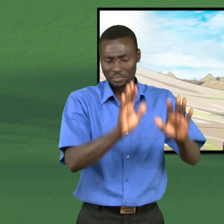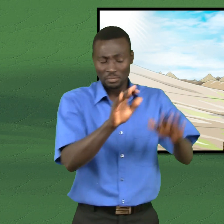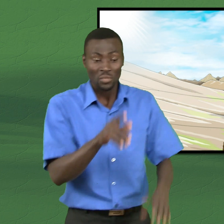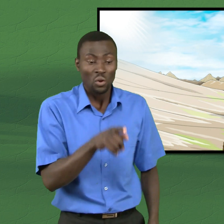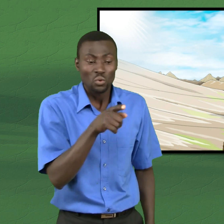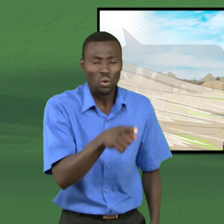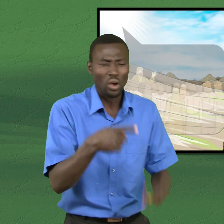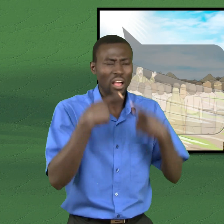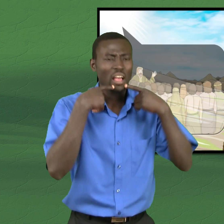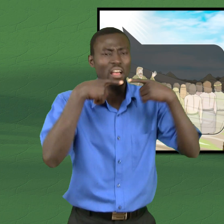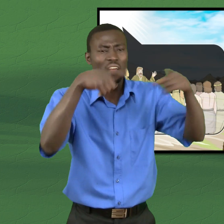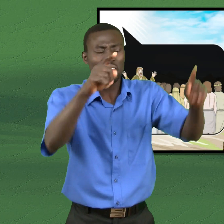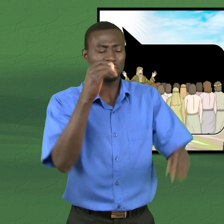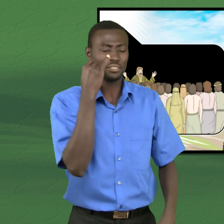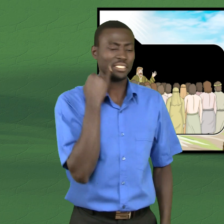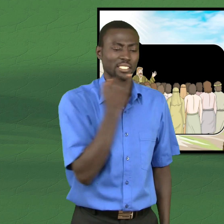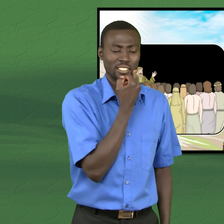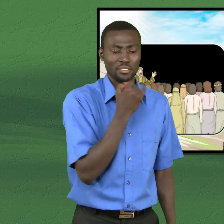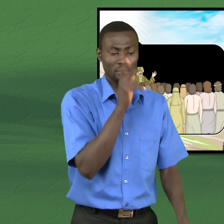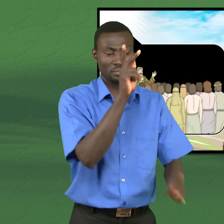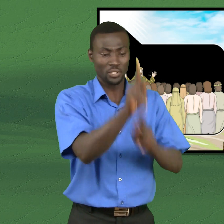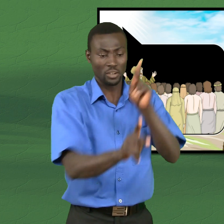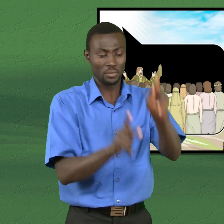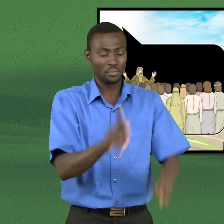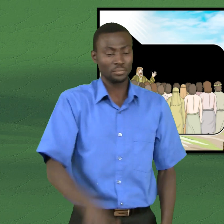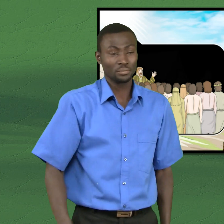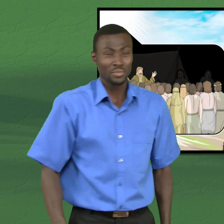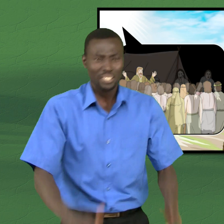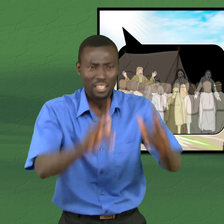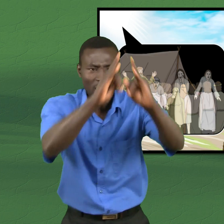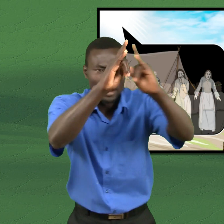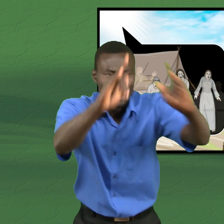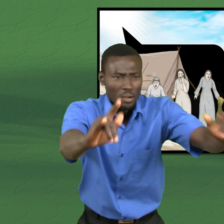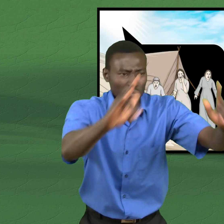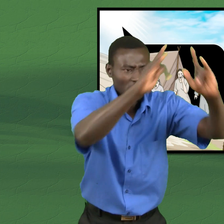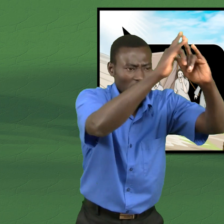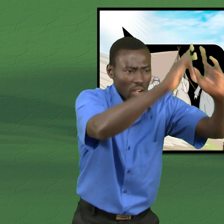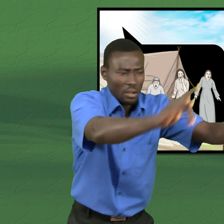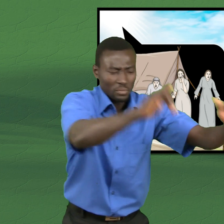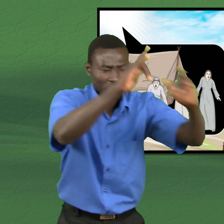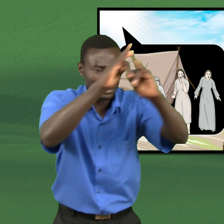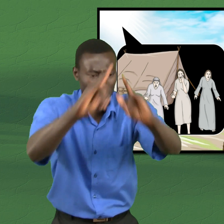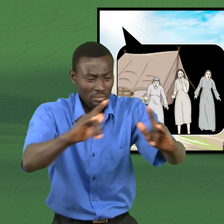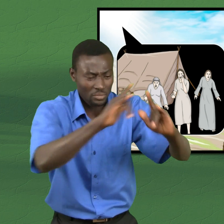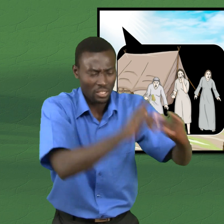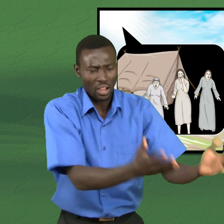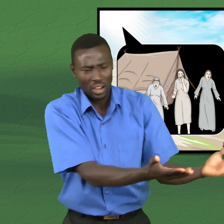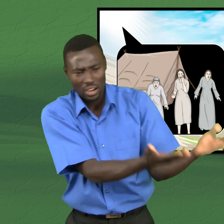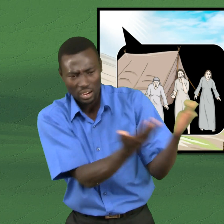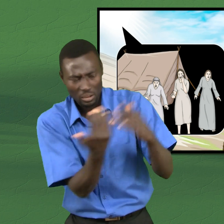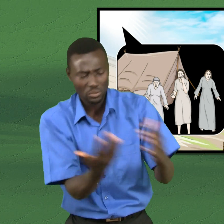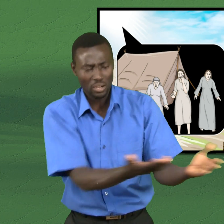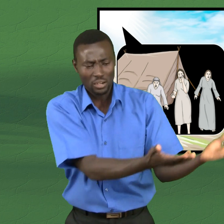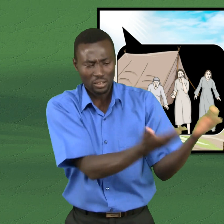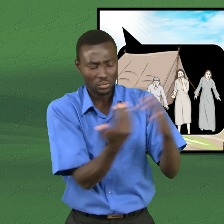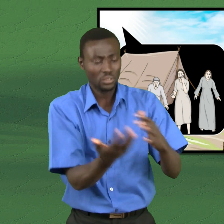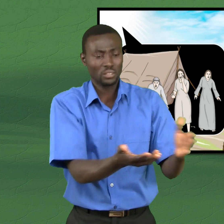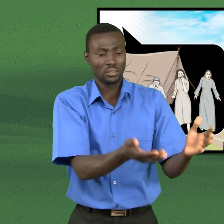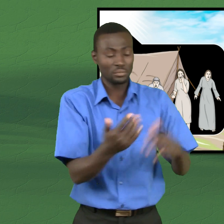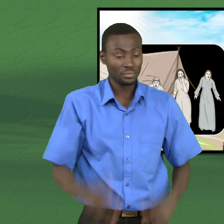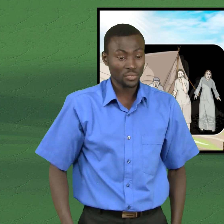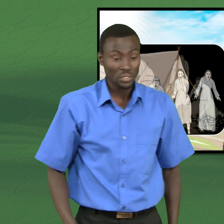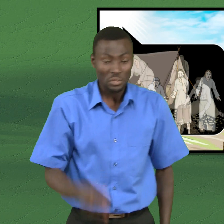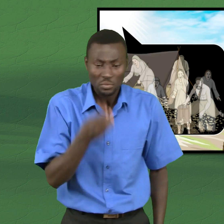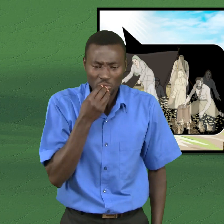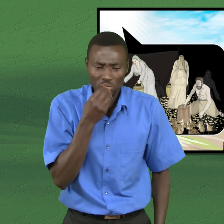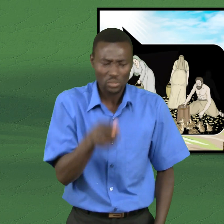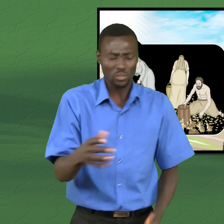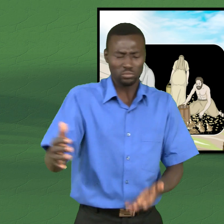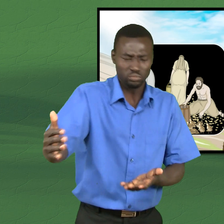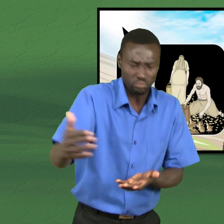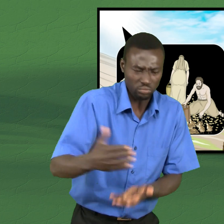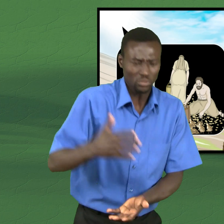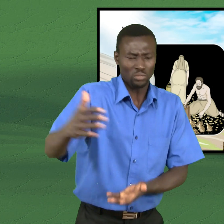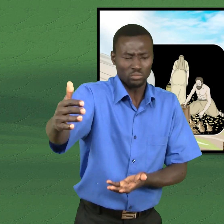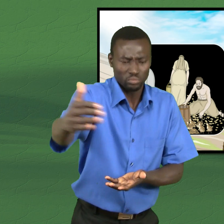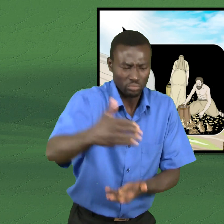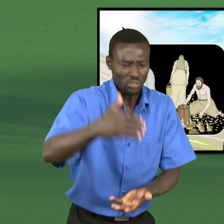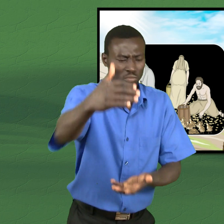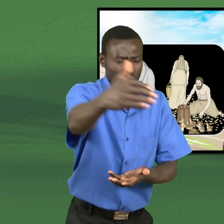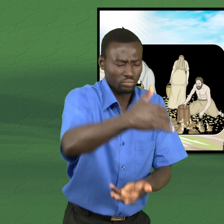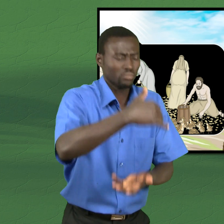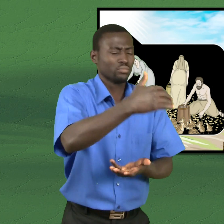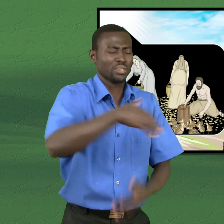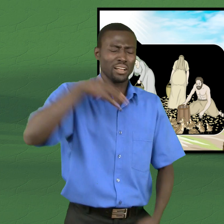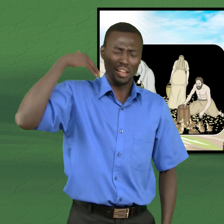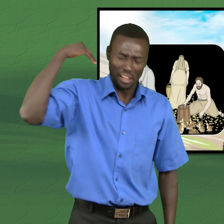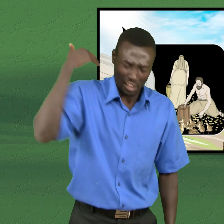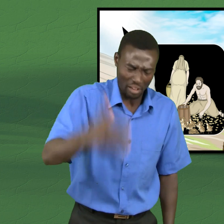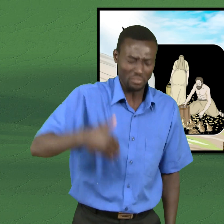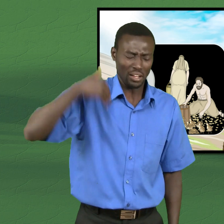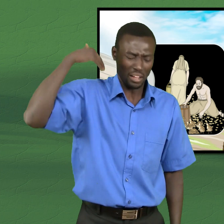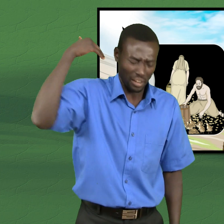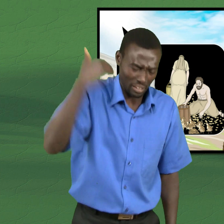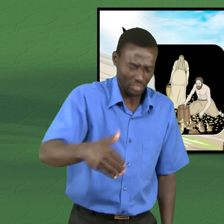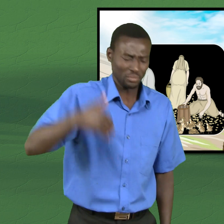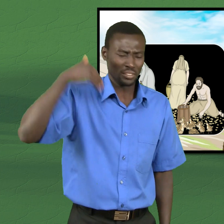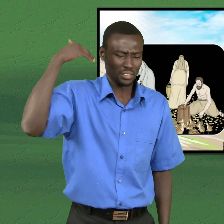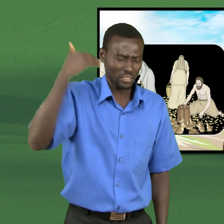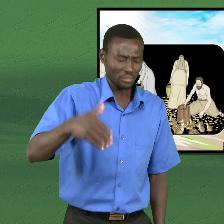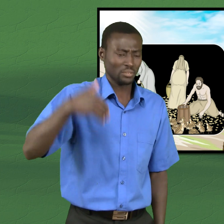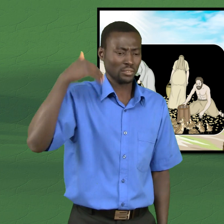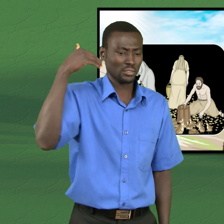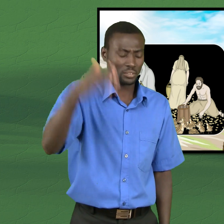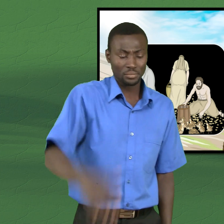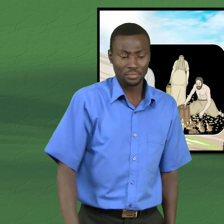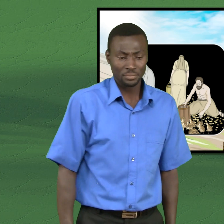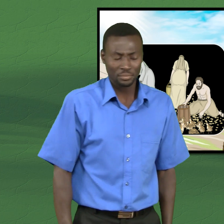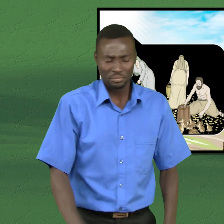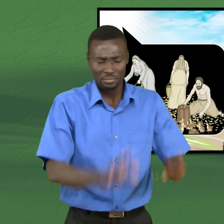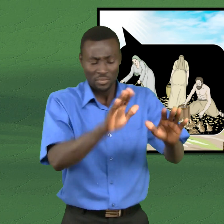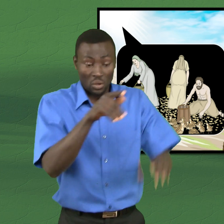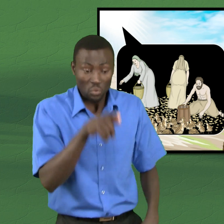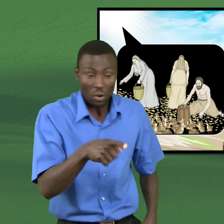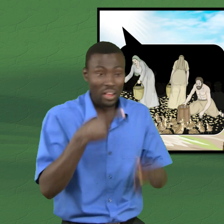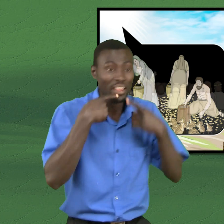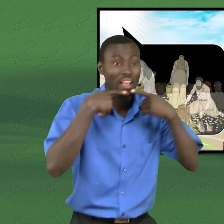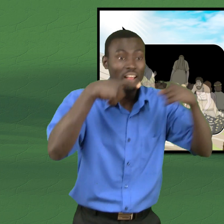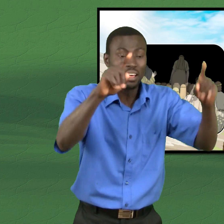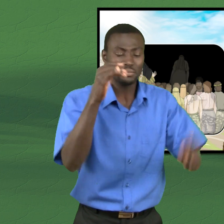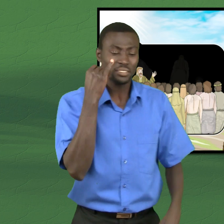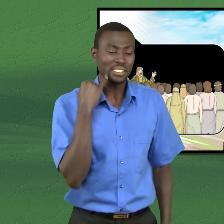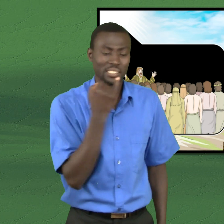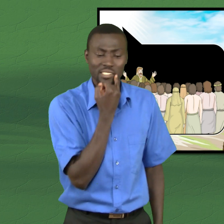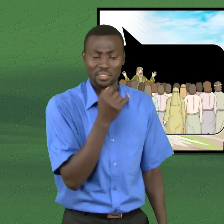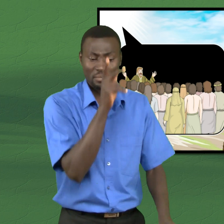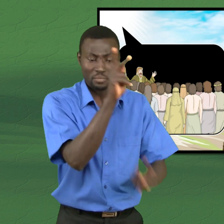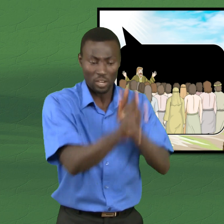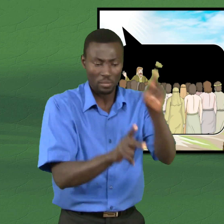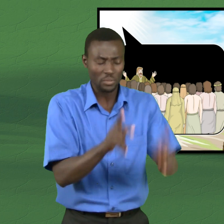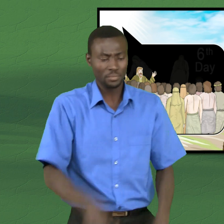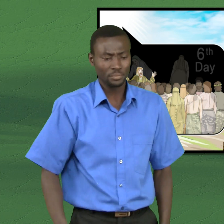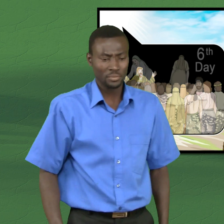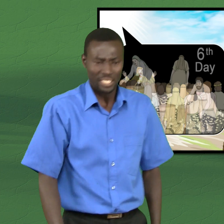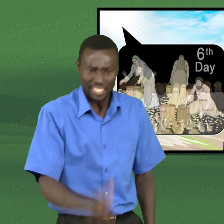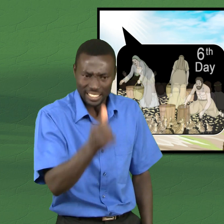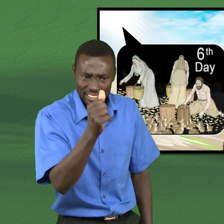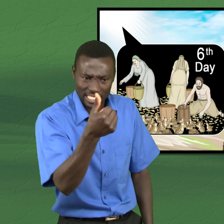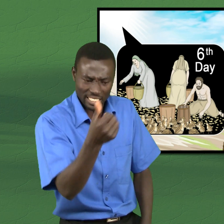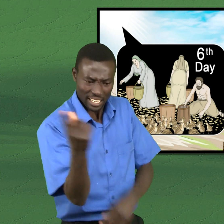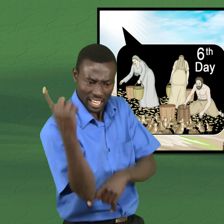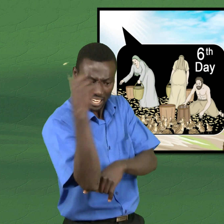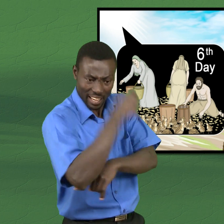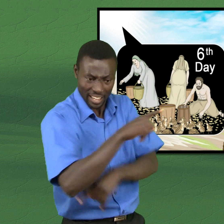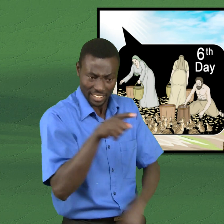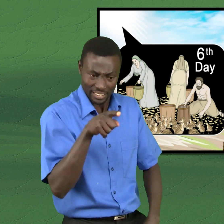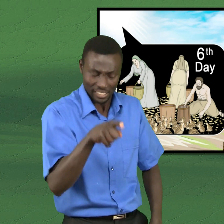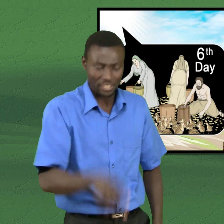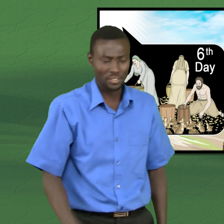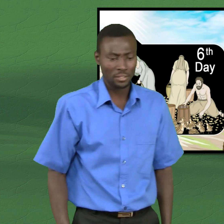Each day the people are to go out and gather enough for that day. In this way I will test whether or not they will follow My instructions.